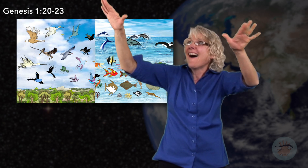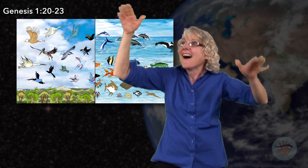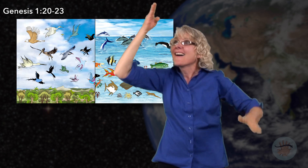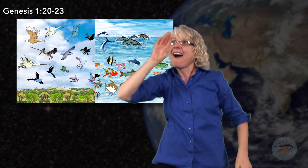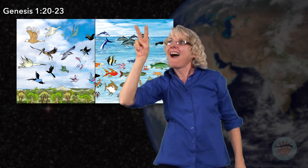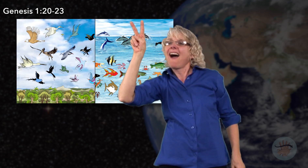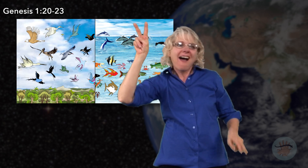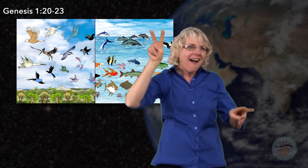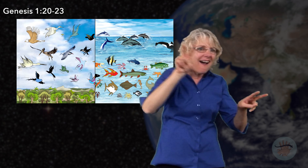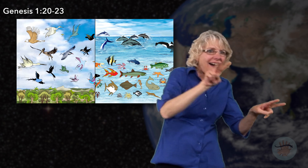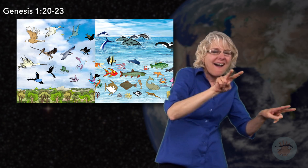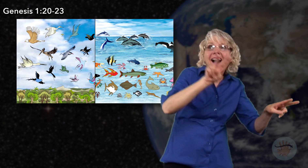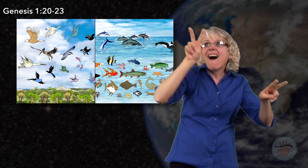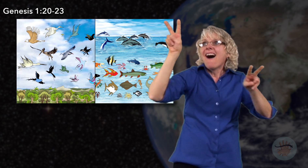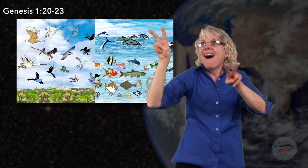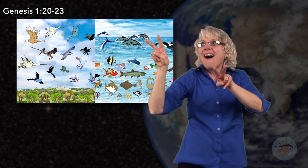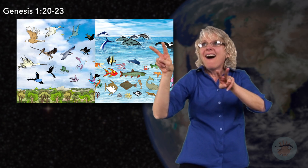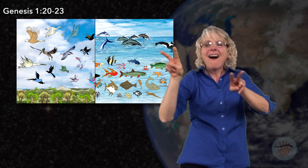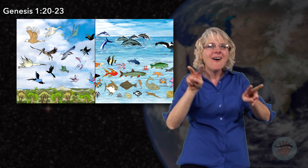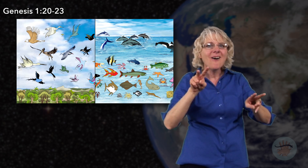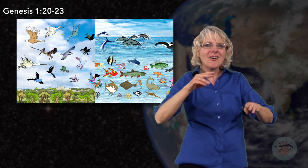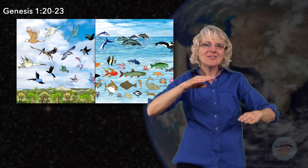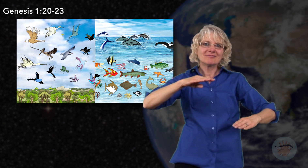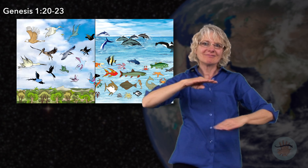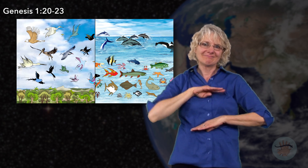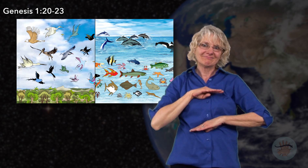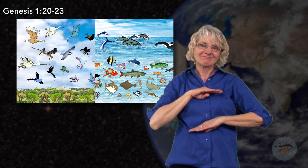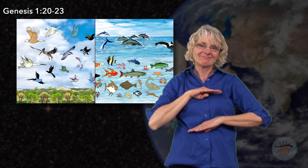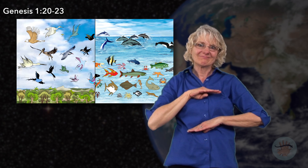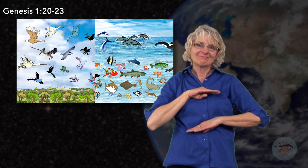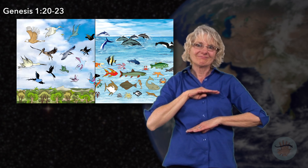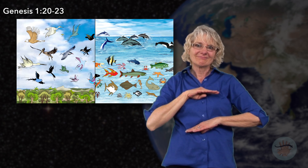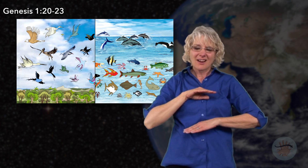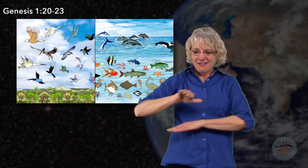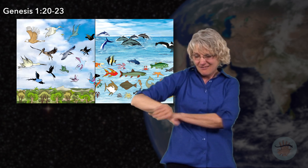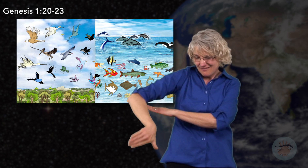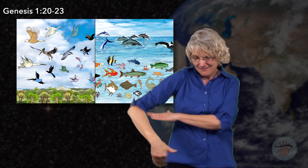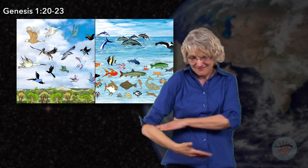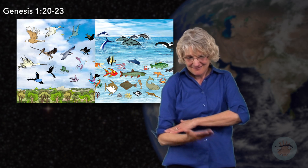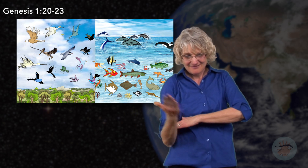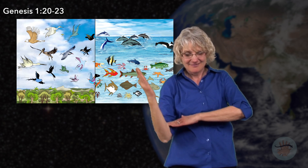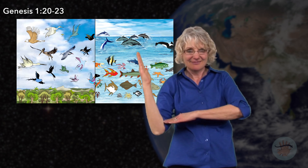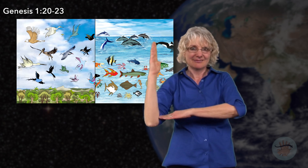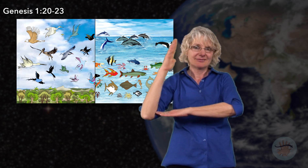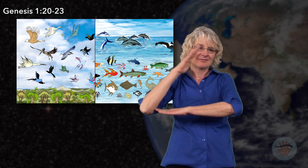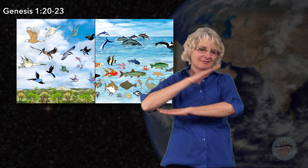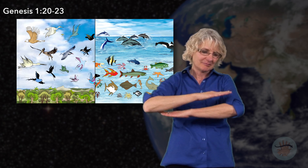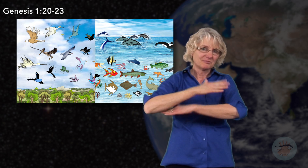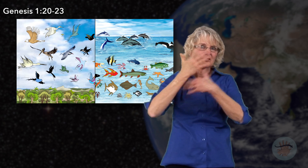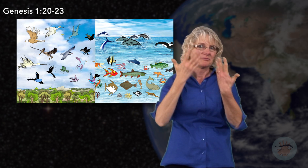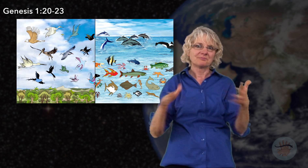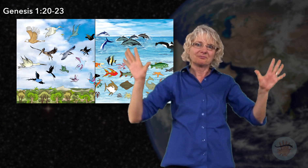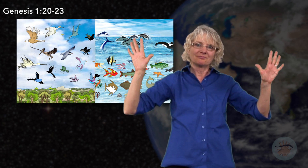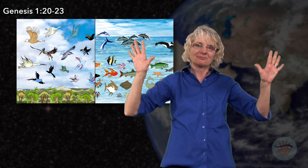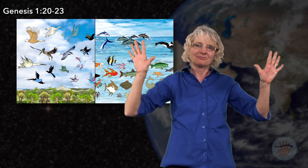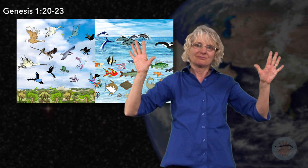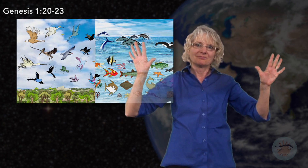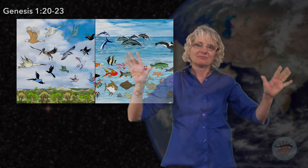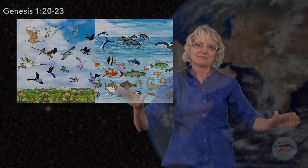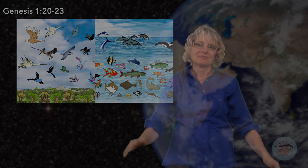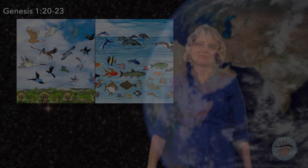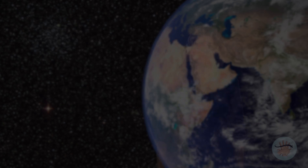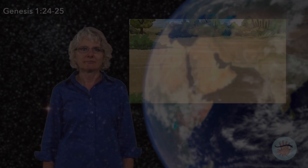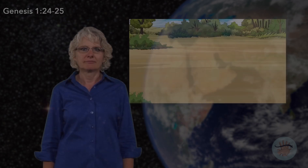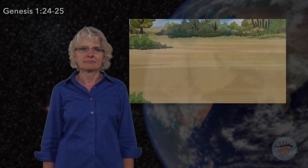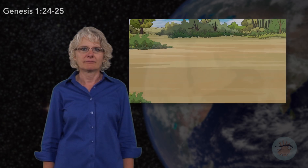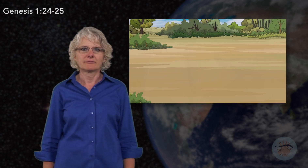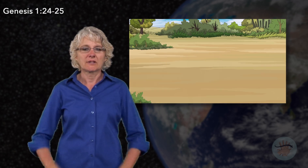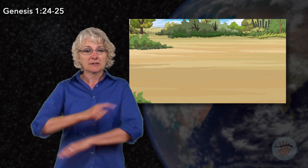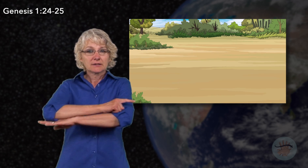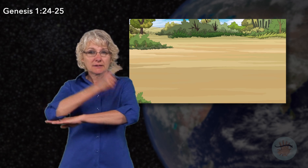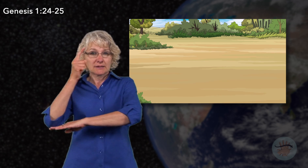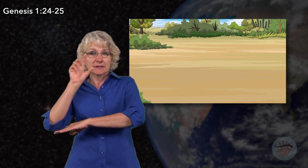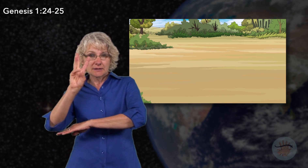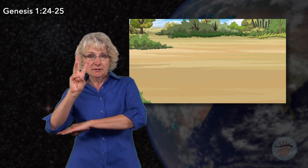And there was evening, and there was morning—the fifth day.